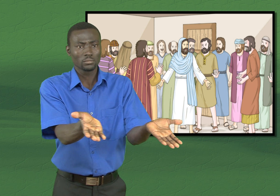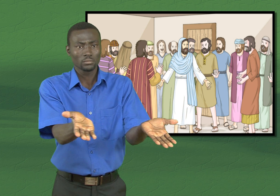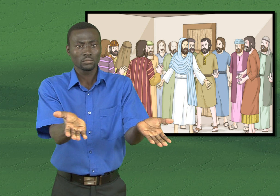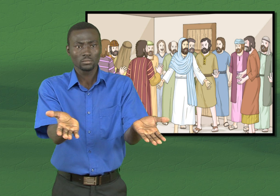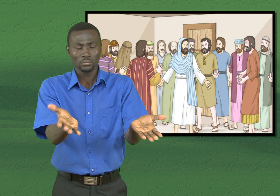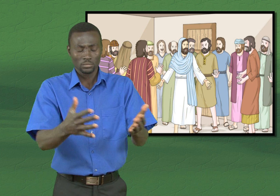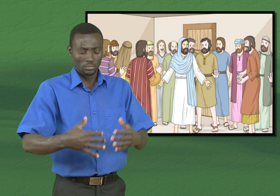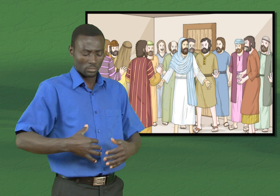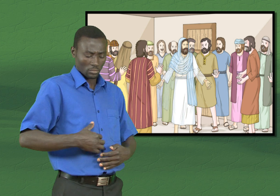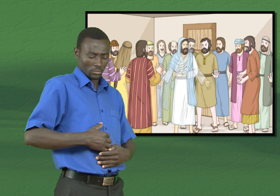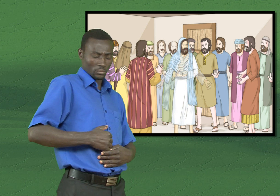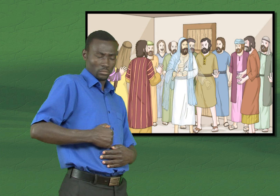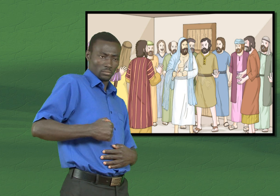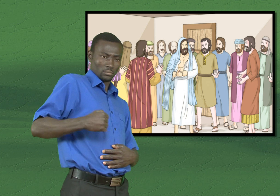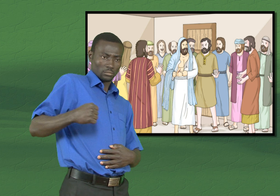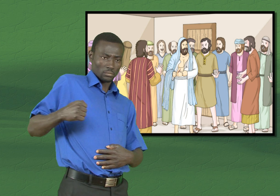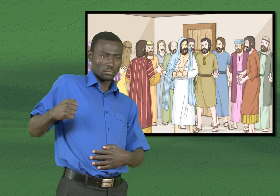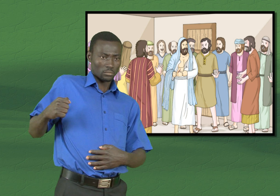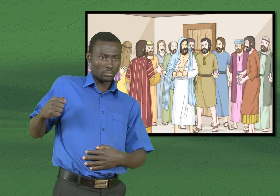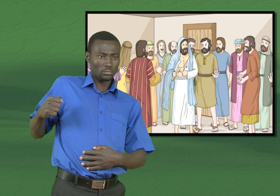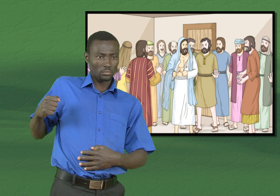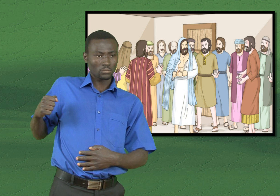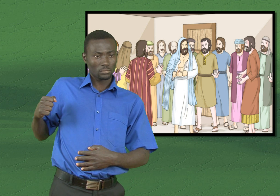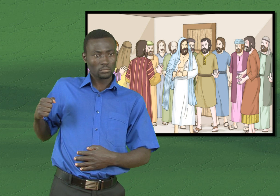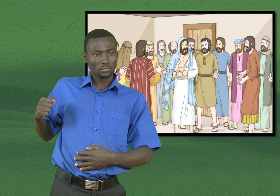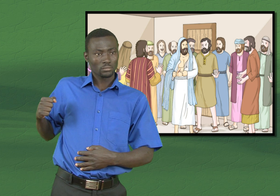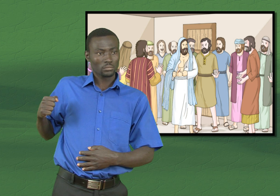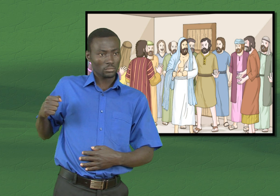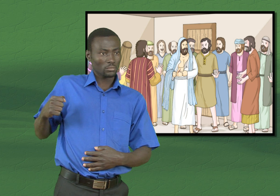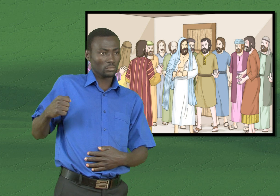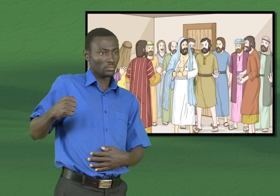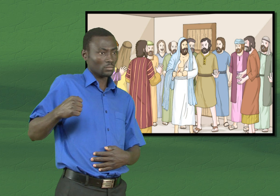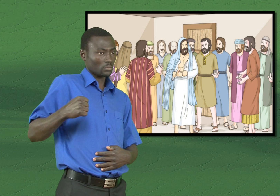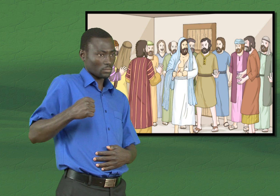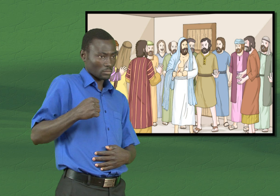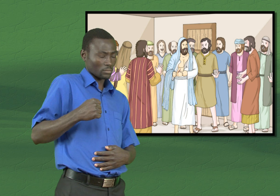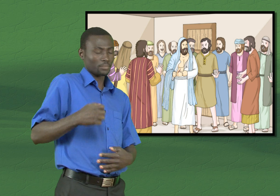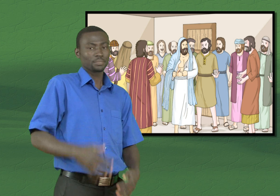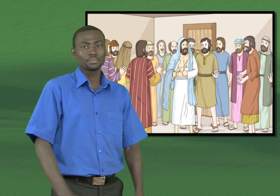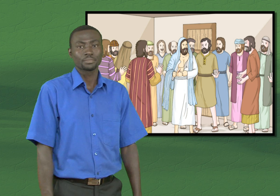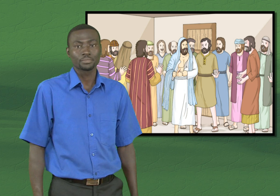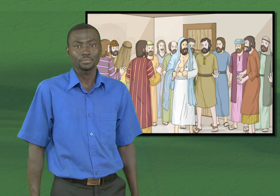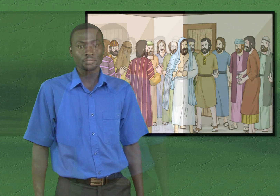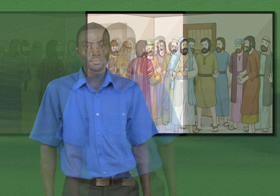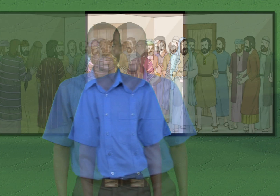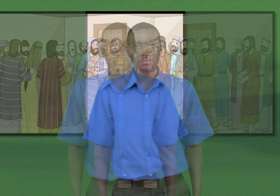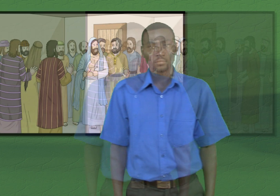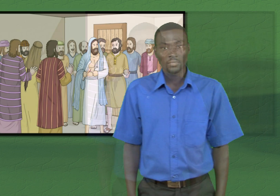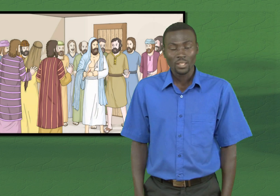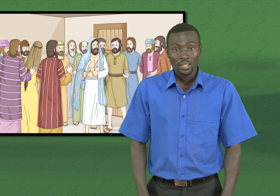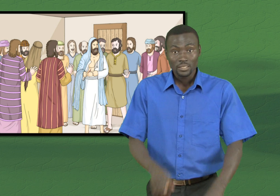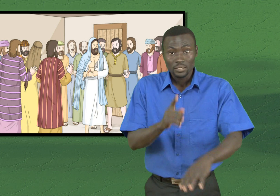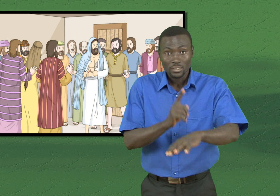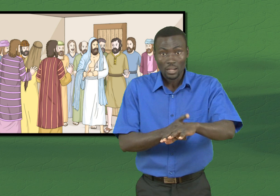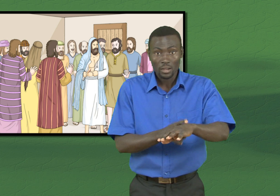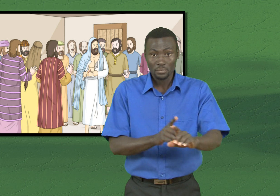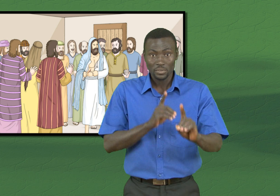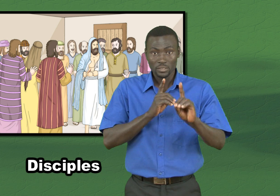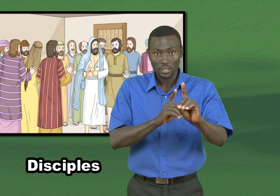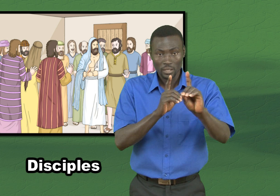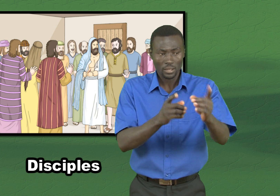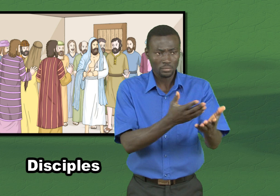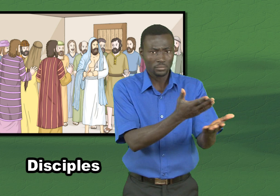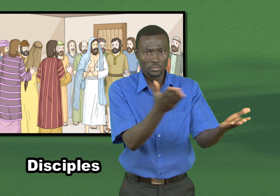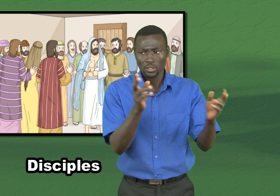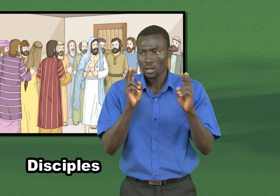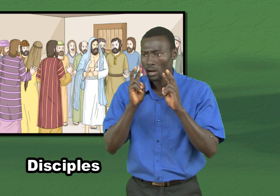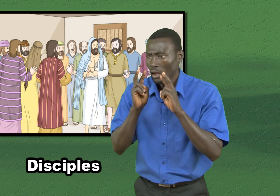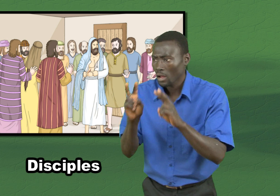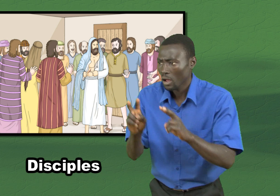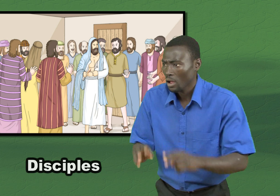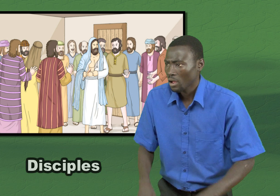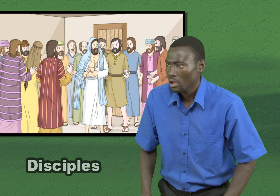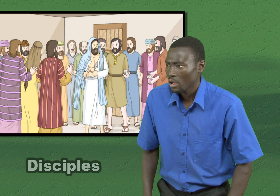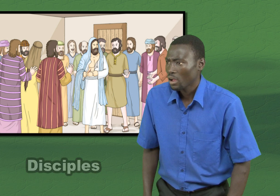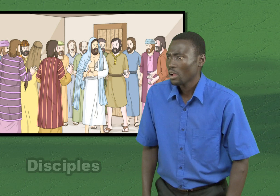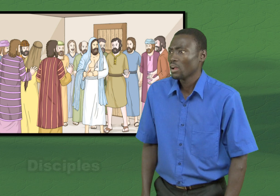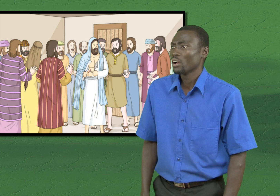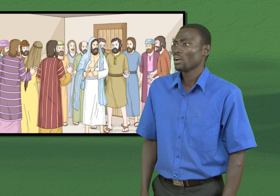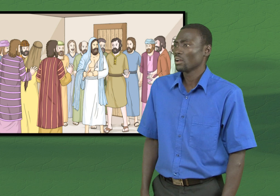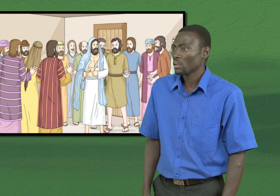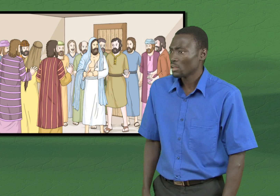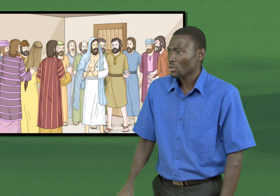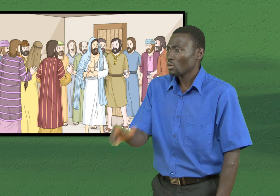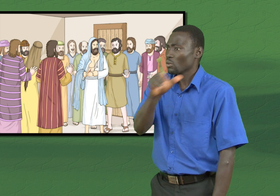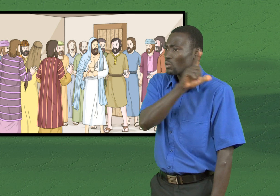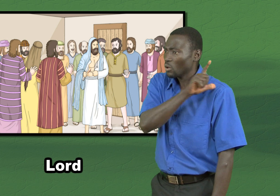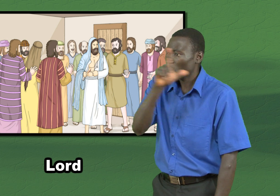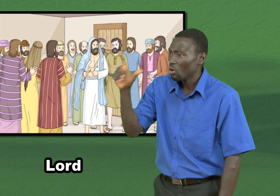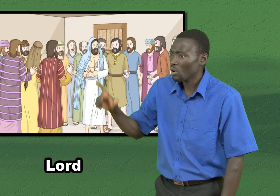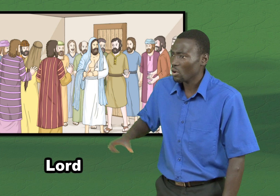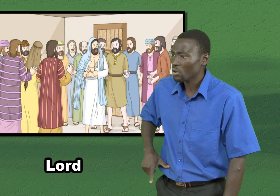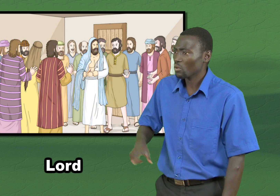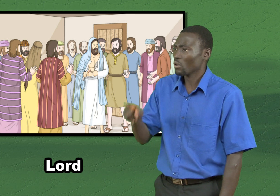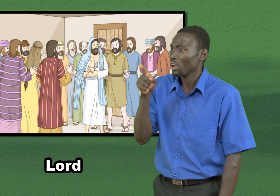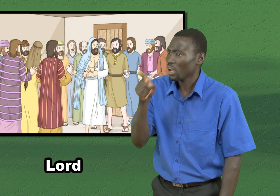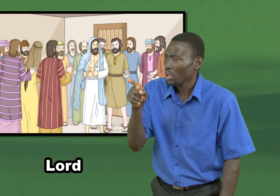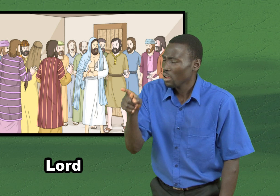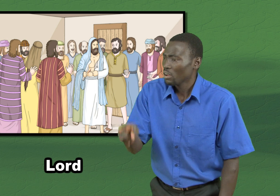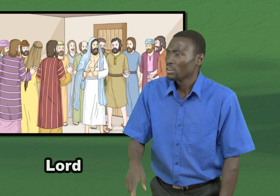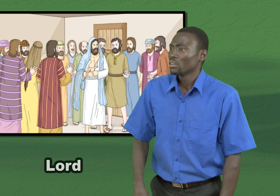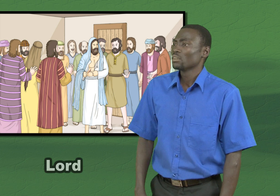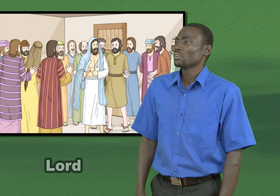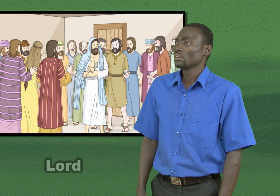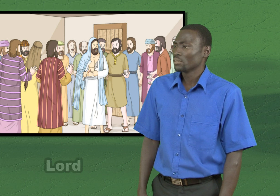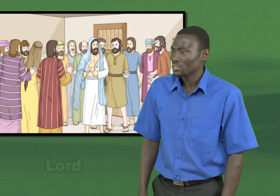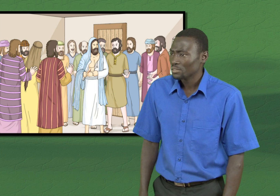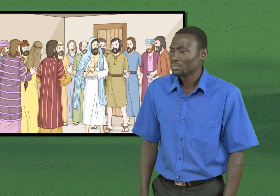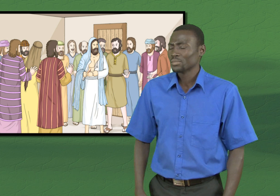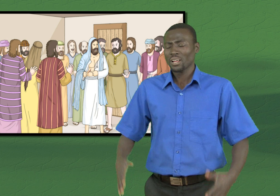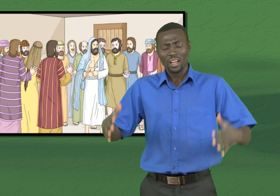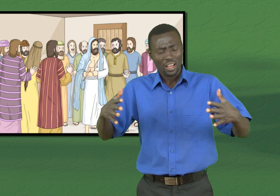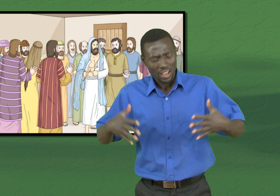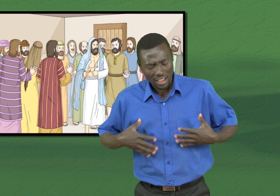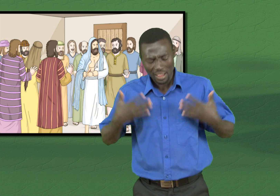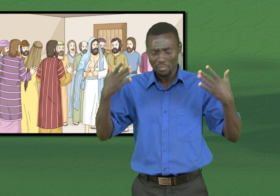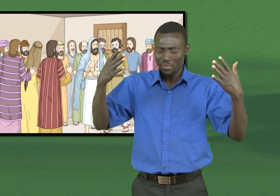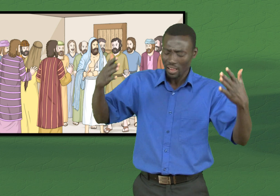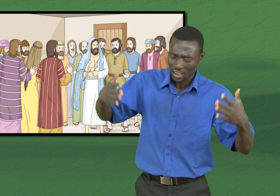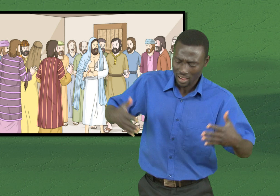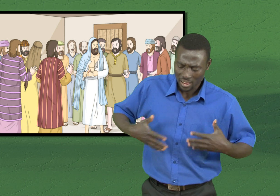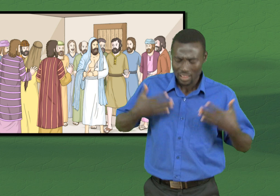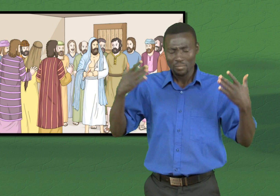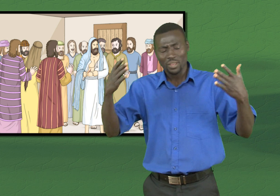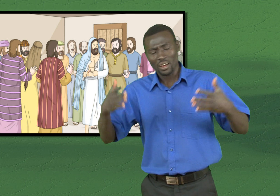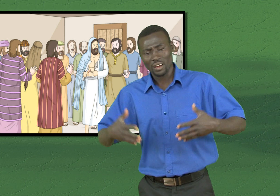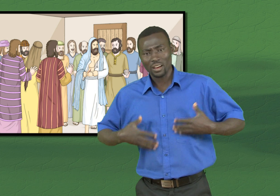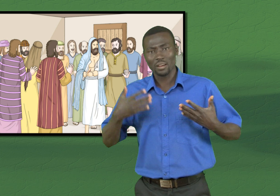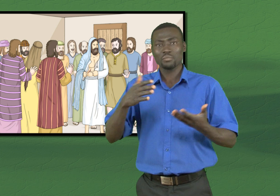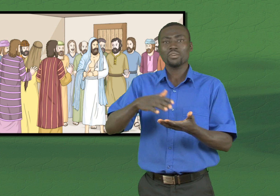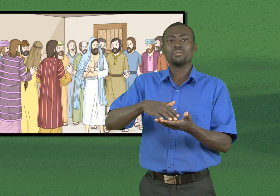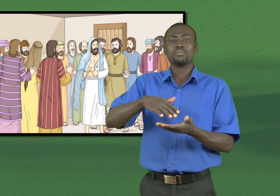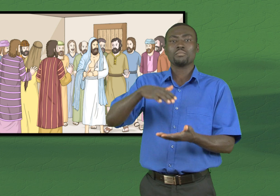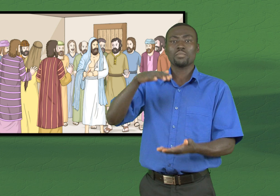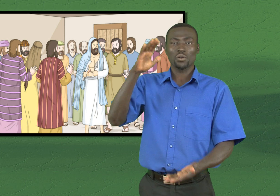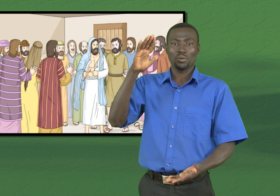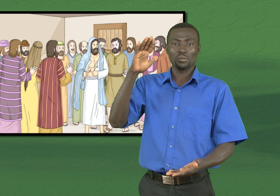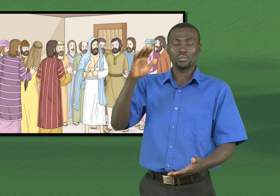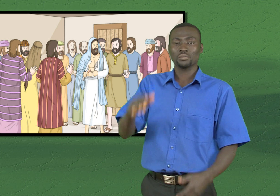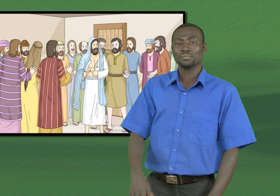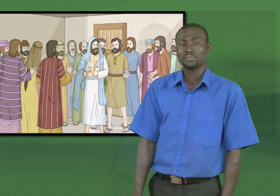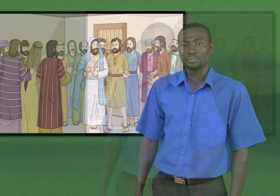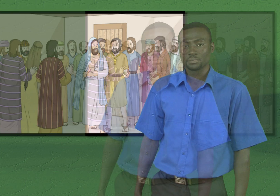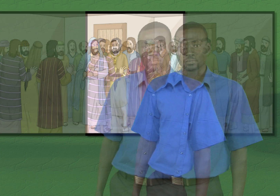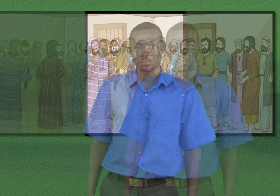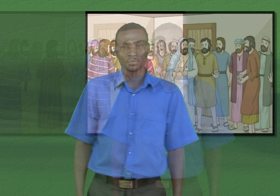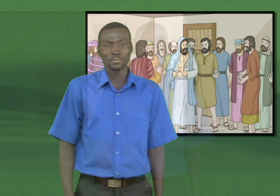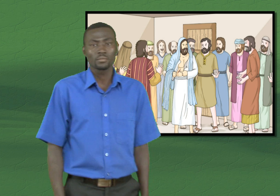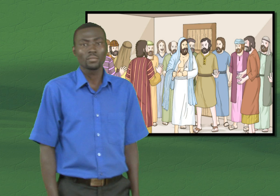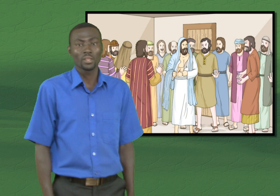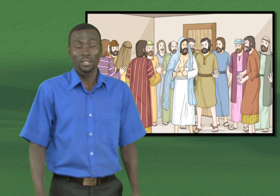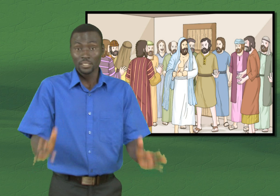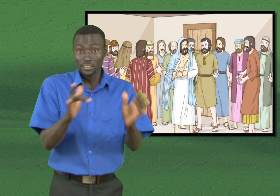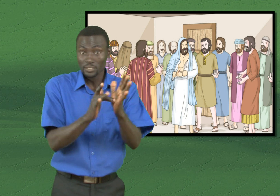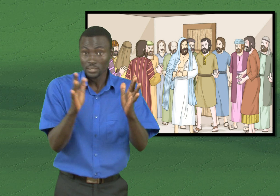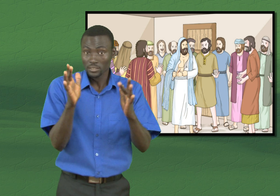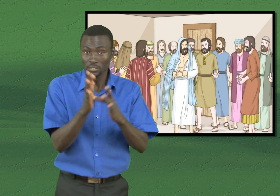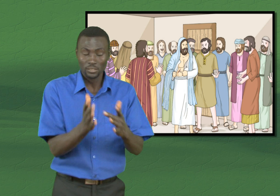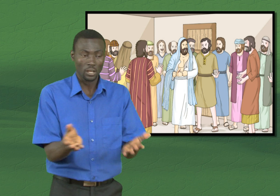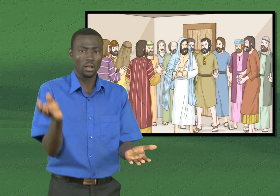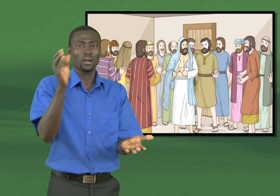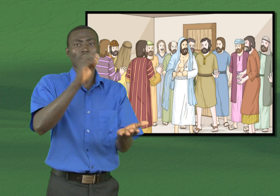After He had said this, He showed them His hands and His side.